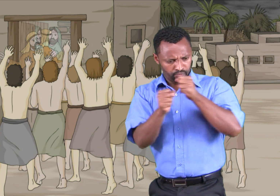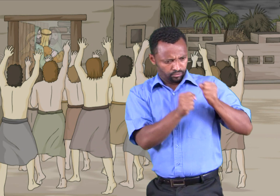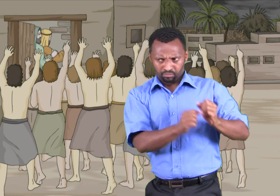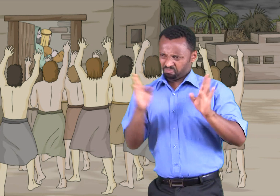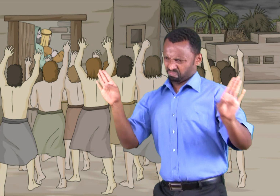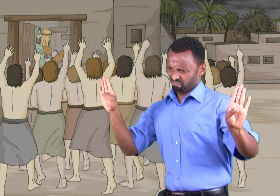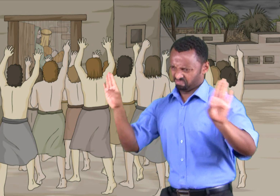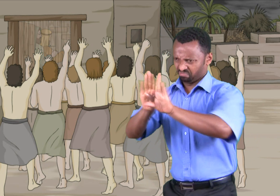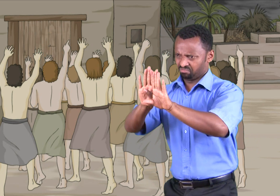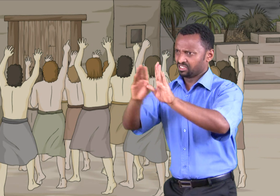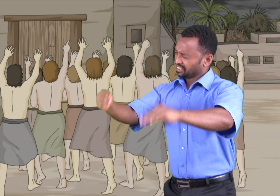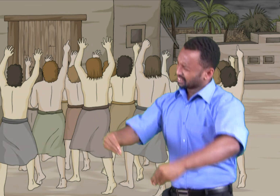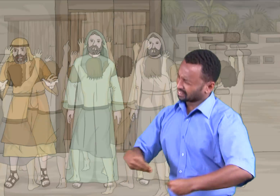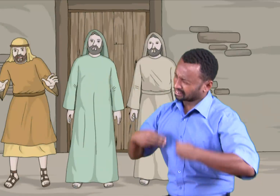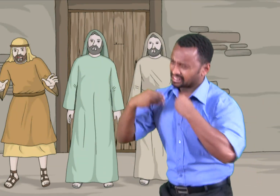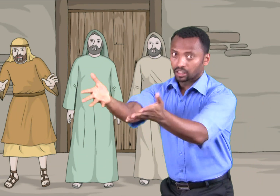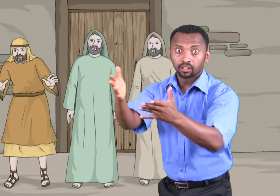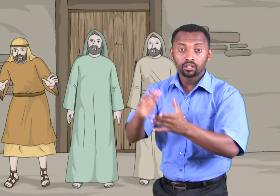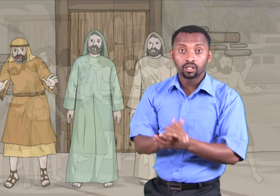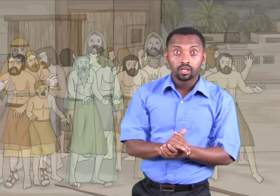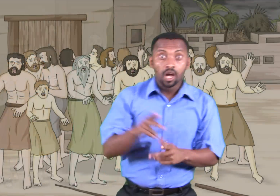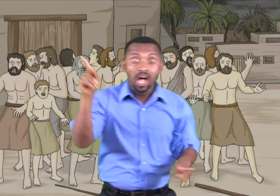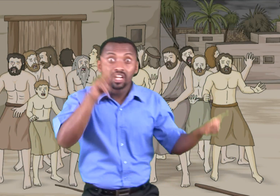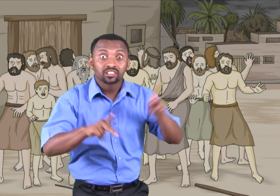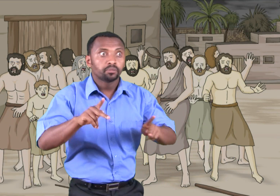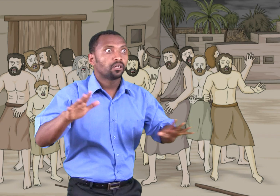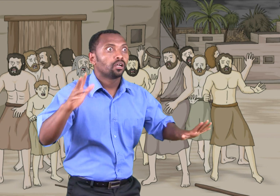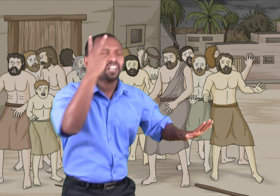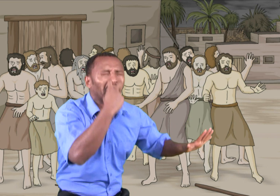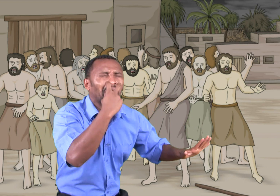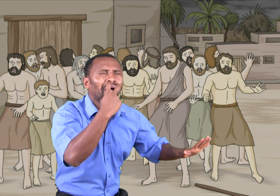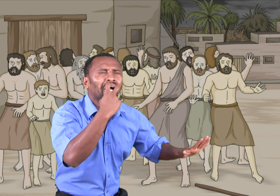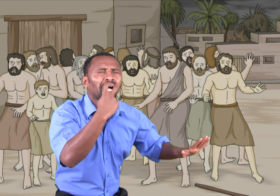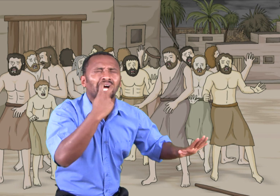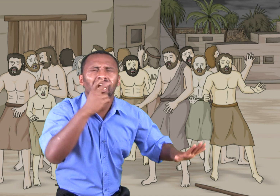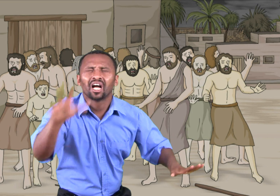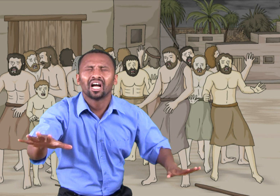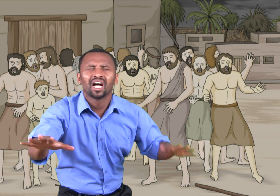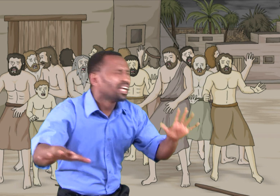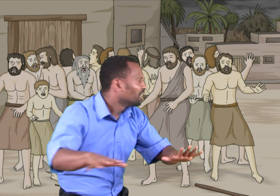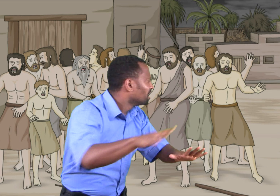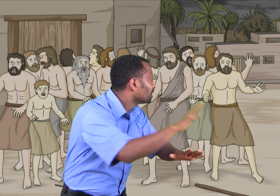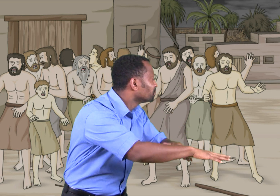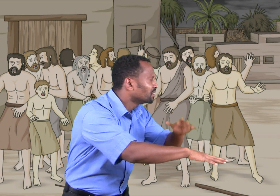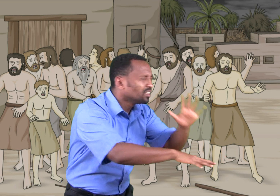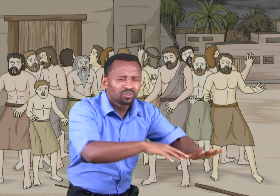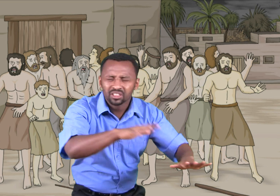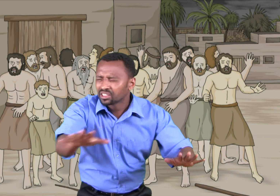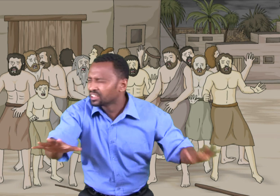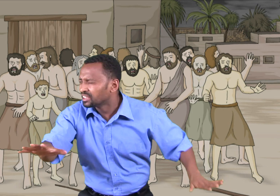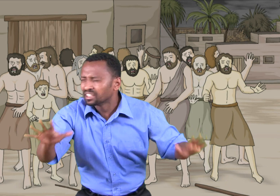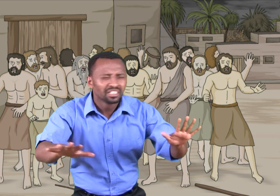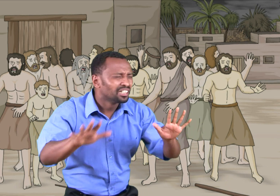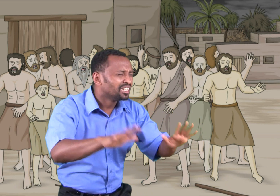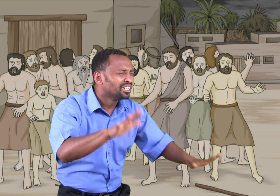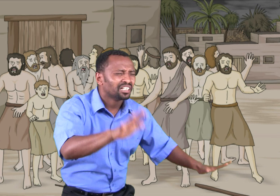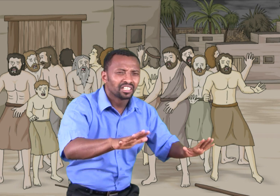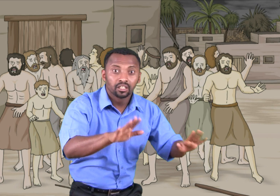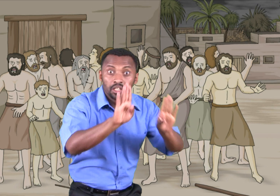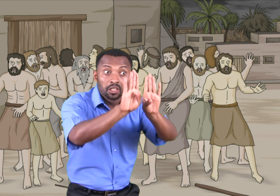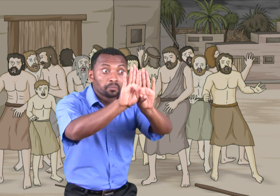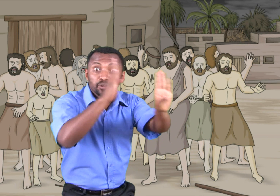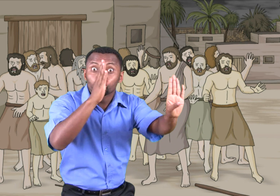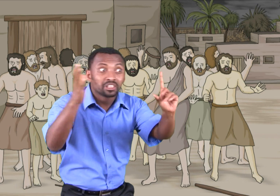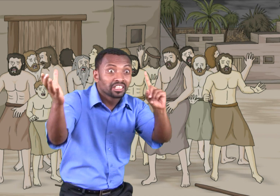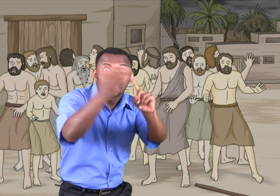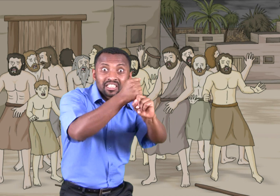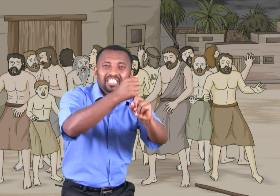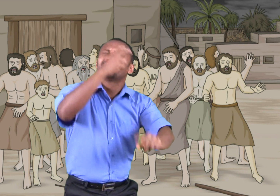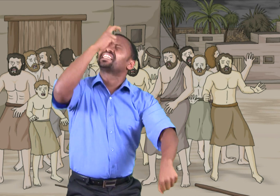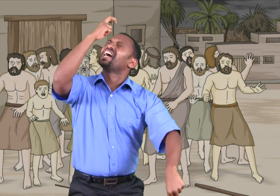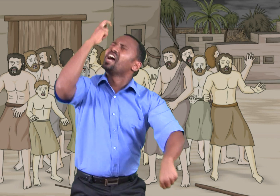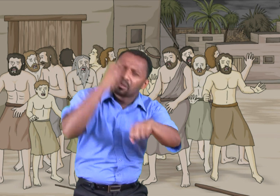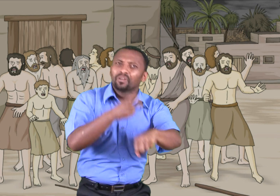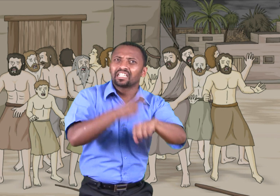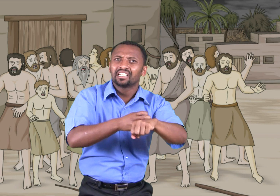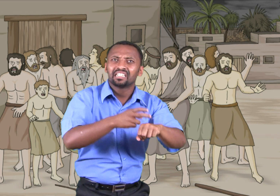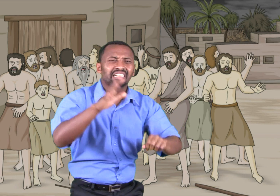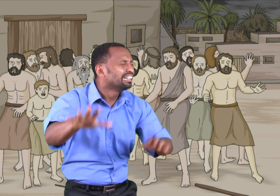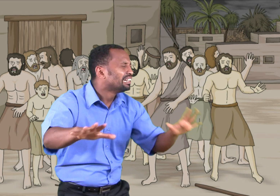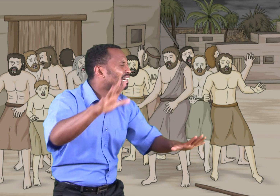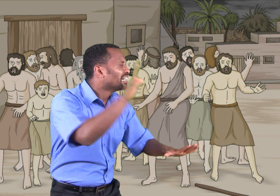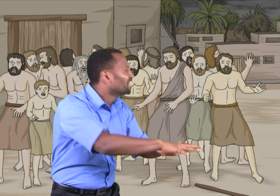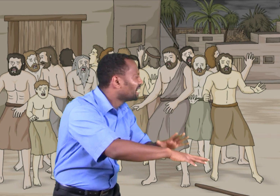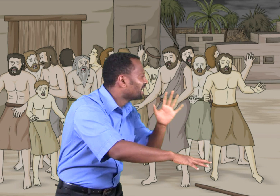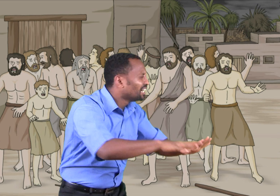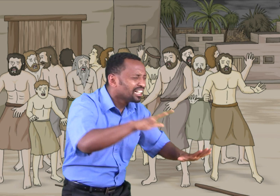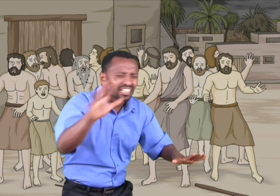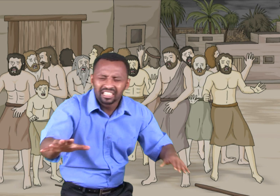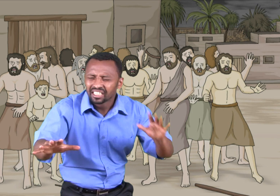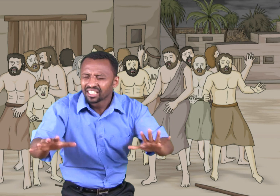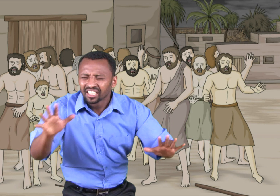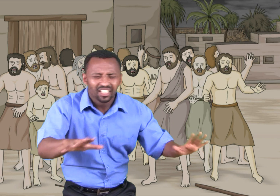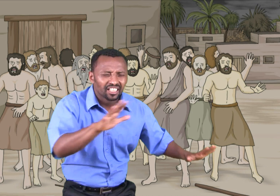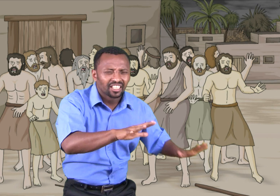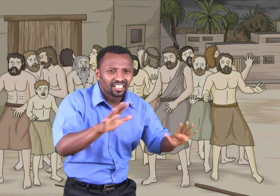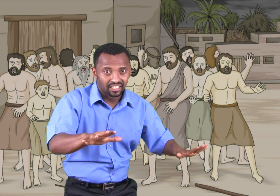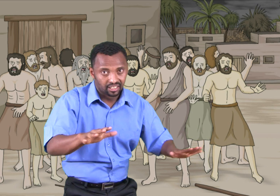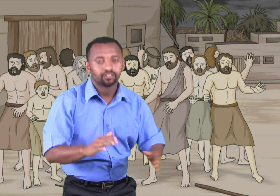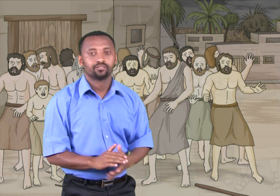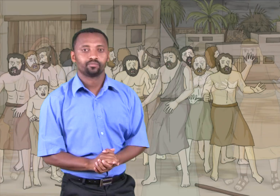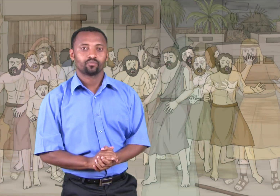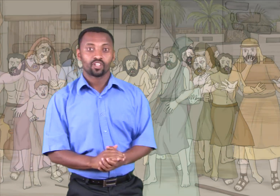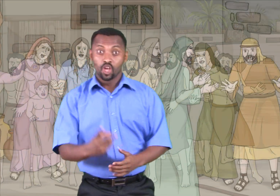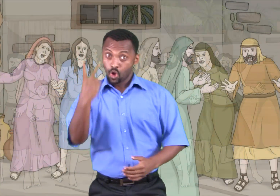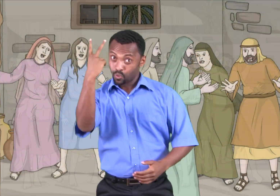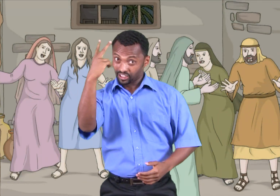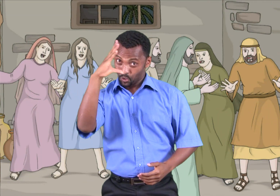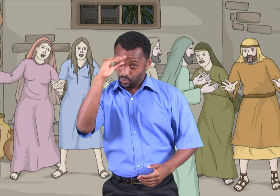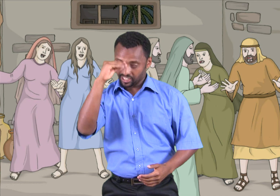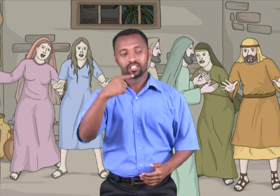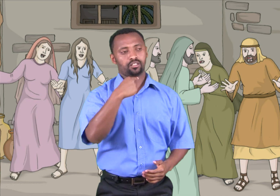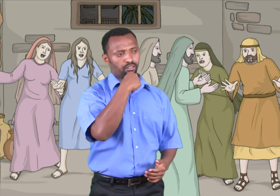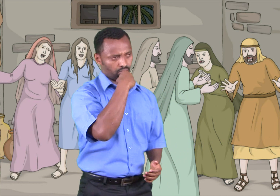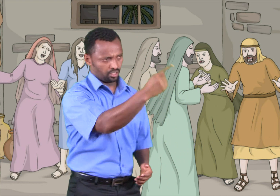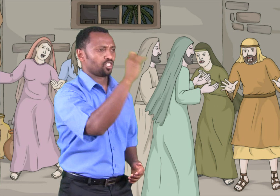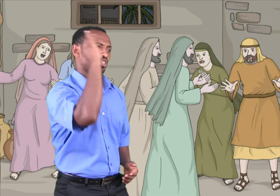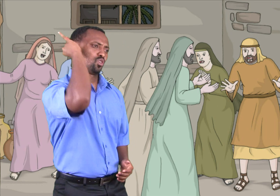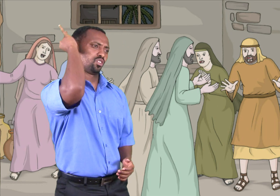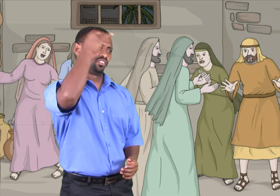And they struck the men at the entrance, young and old, with blindness, so that they wearied themselves trying to find the door.